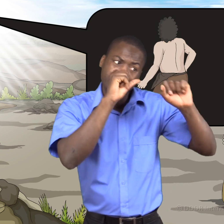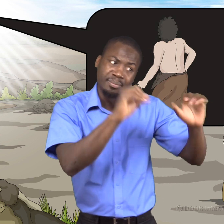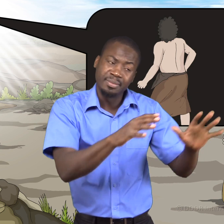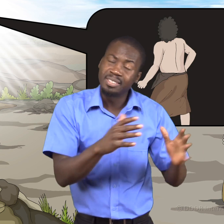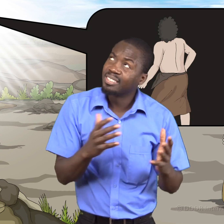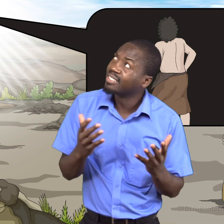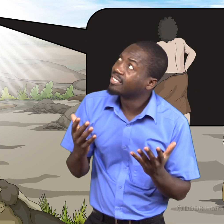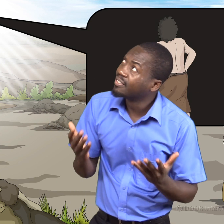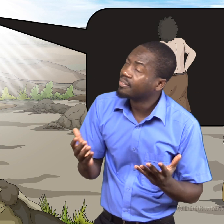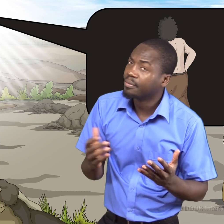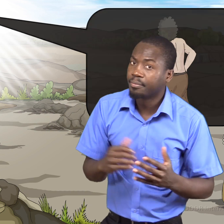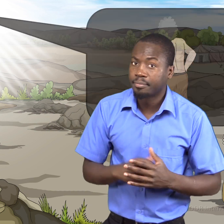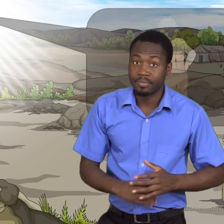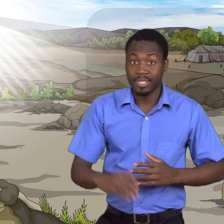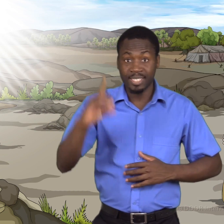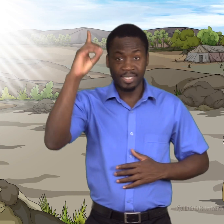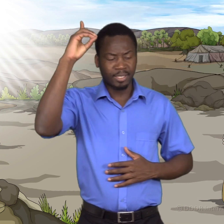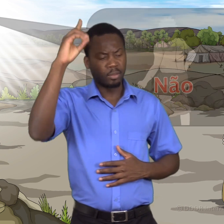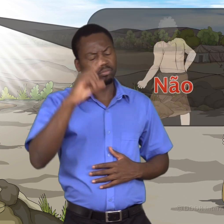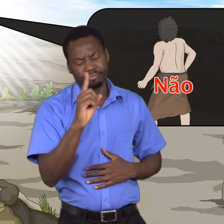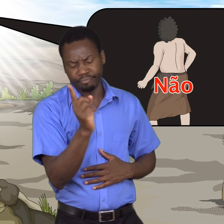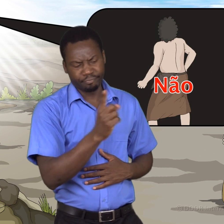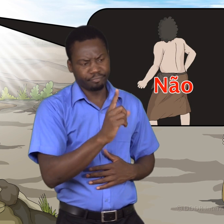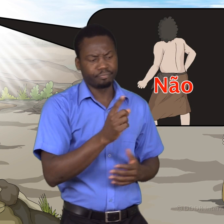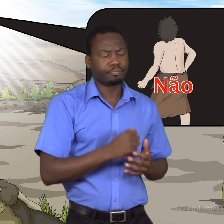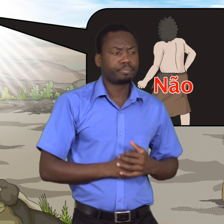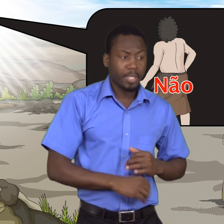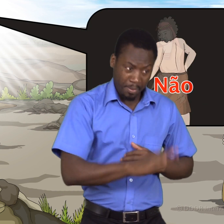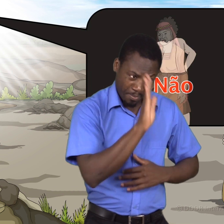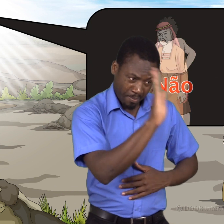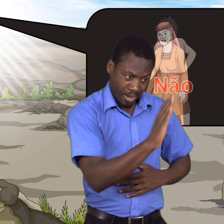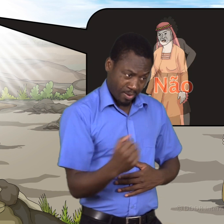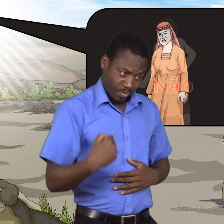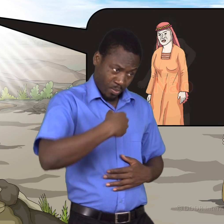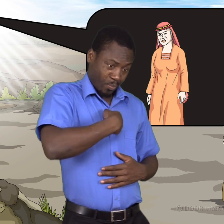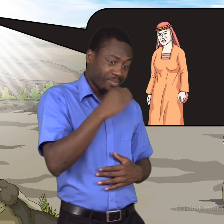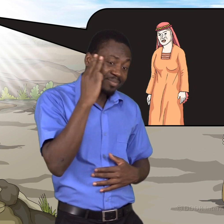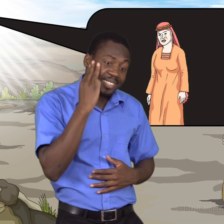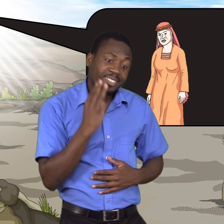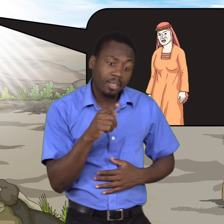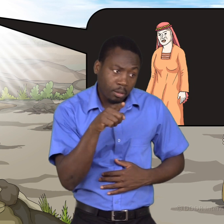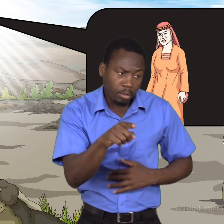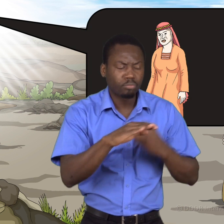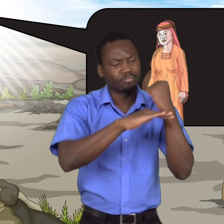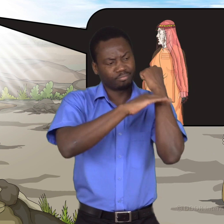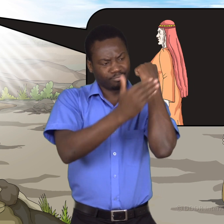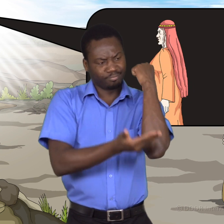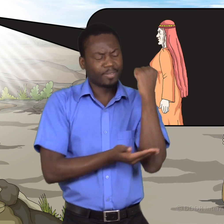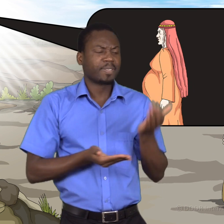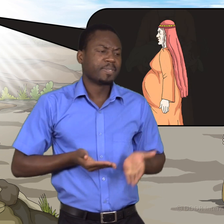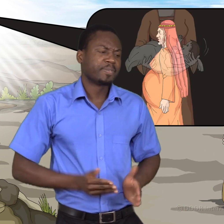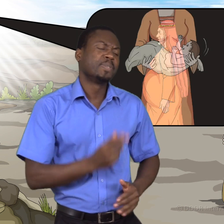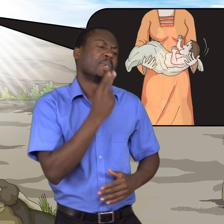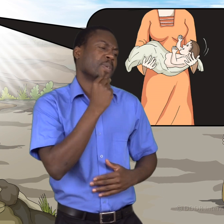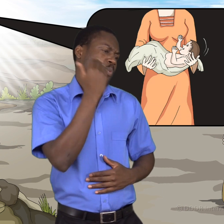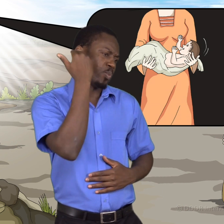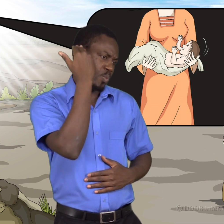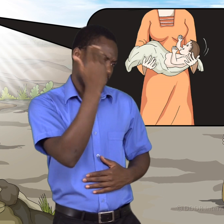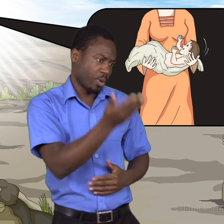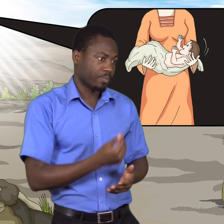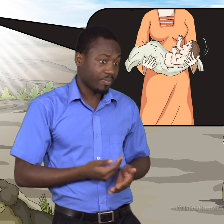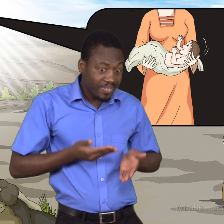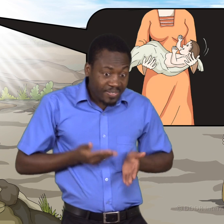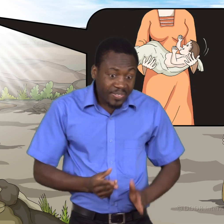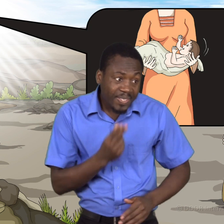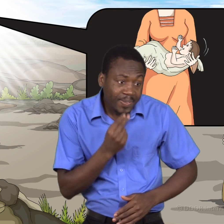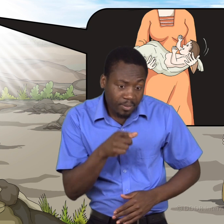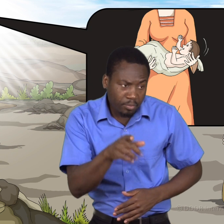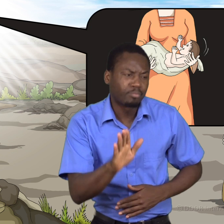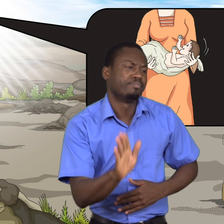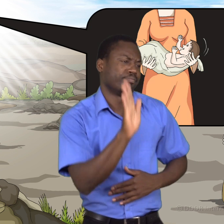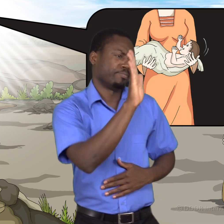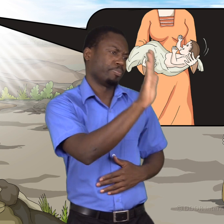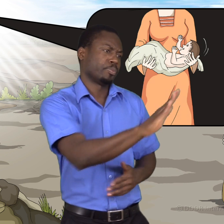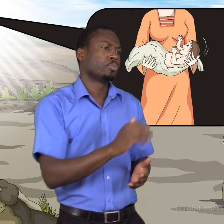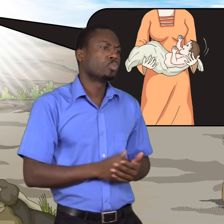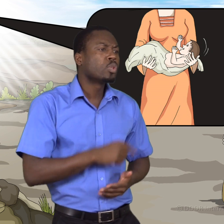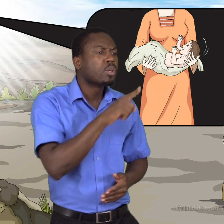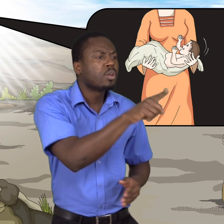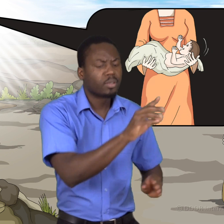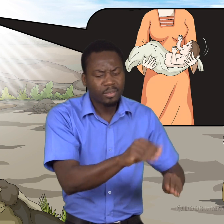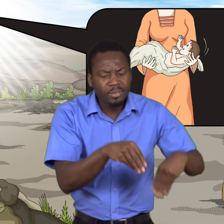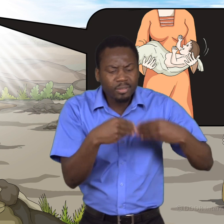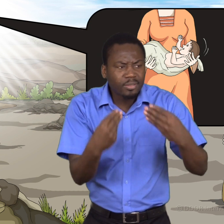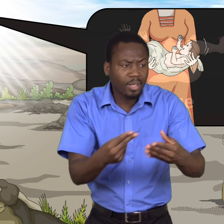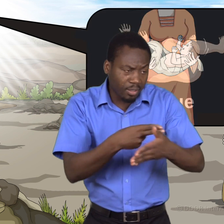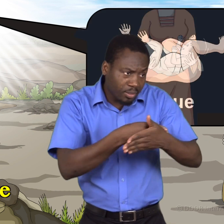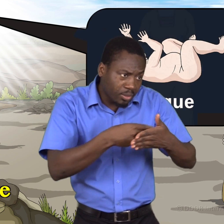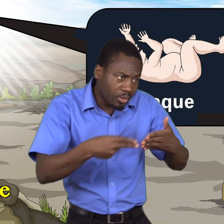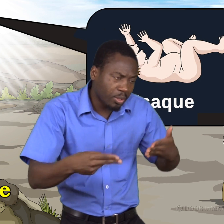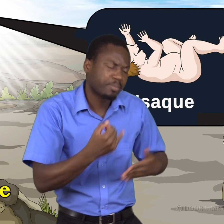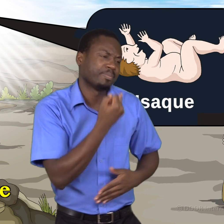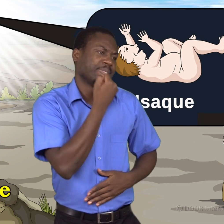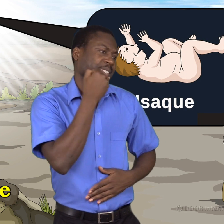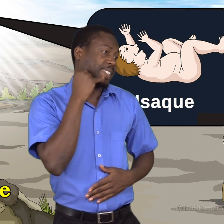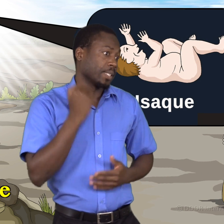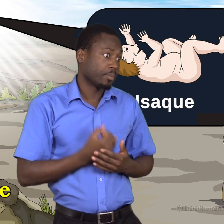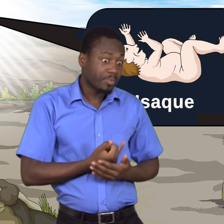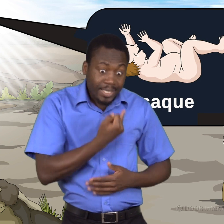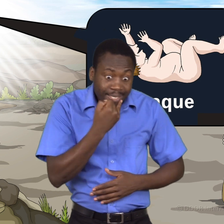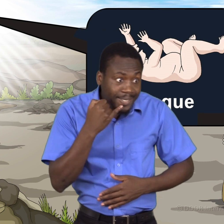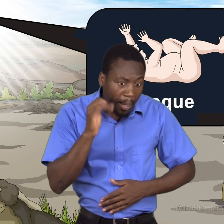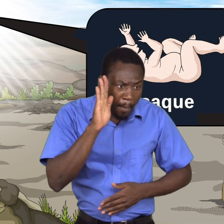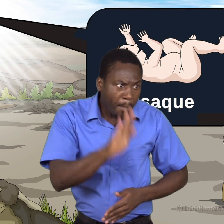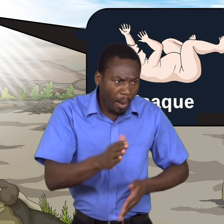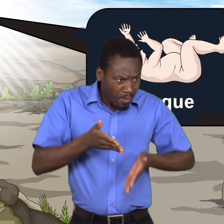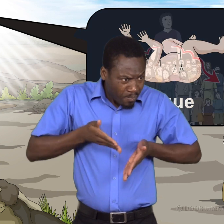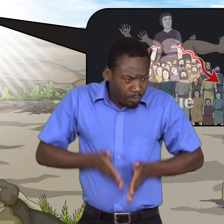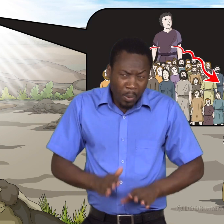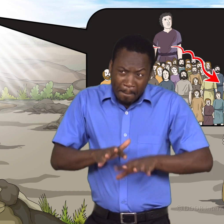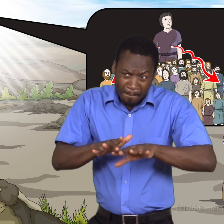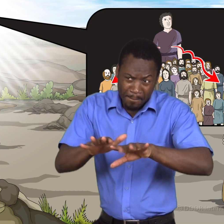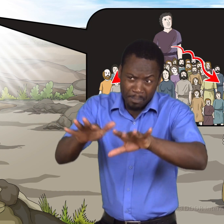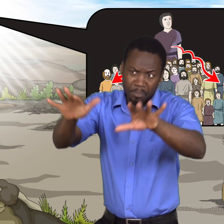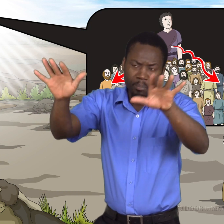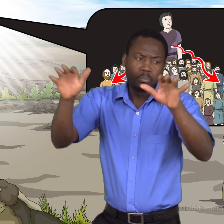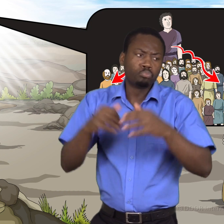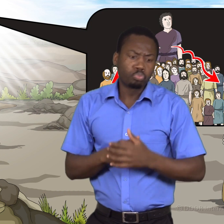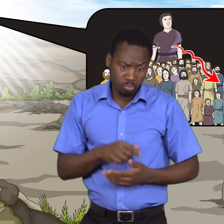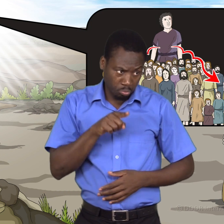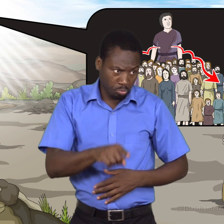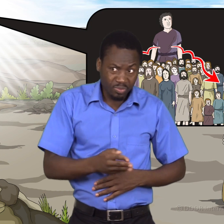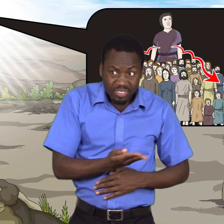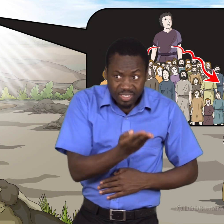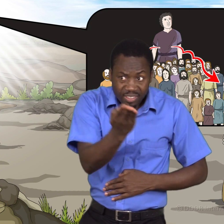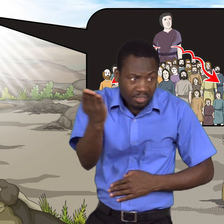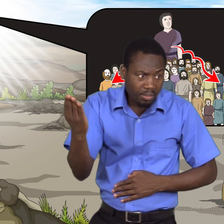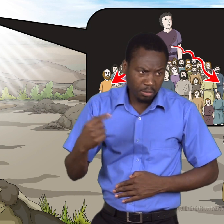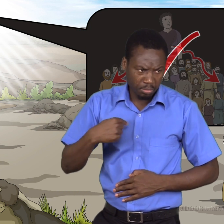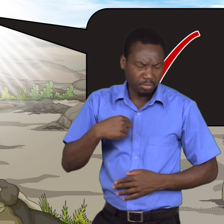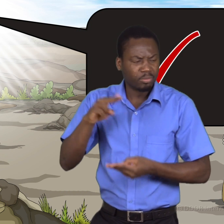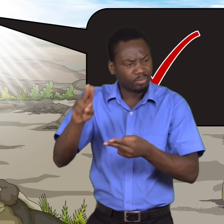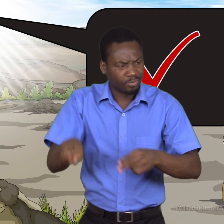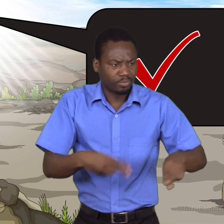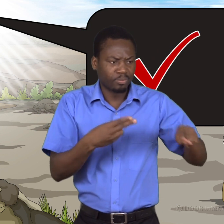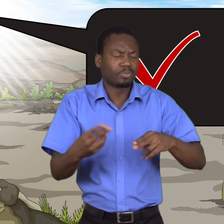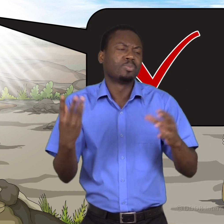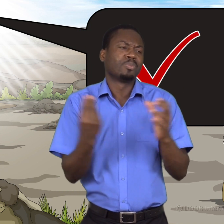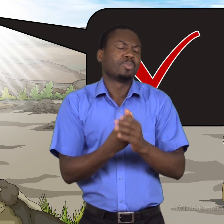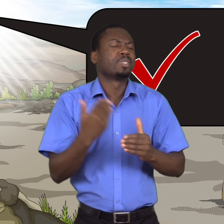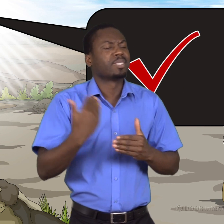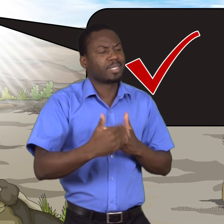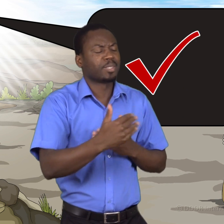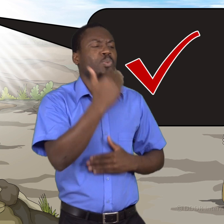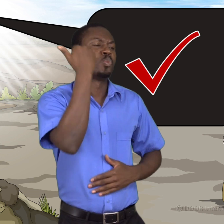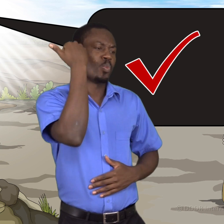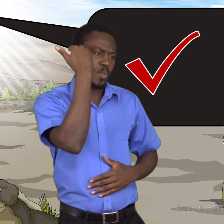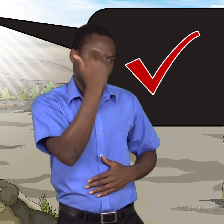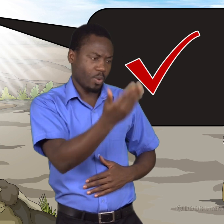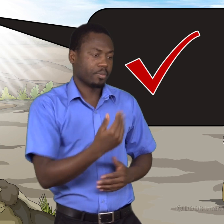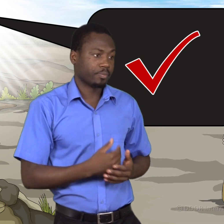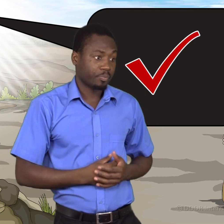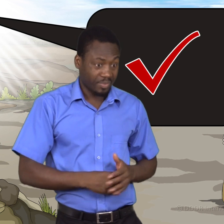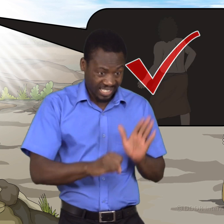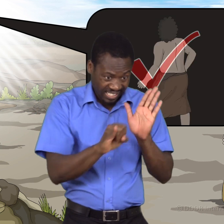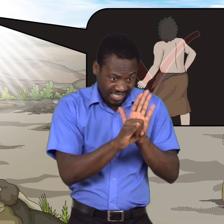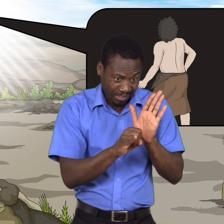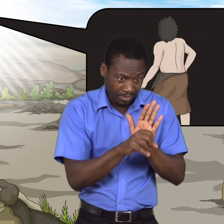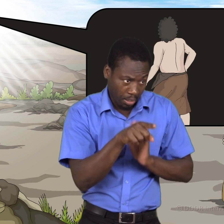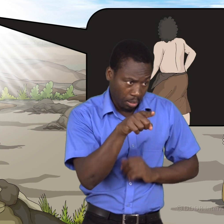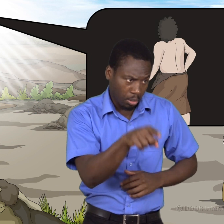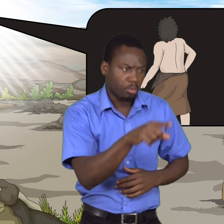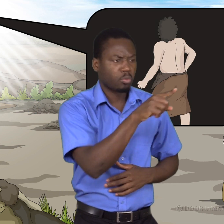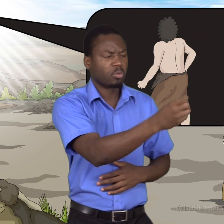But God replied, “Your wife Sarah will indeed bear you a son, and you are to name him Isaac. I will establish My covenant with him as an everlasting covenant for his descendants after him.